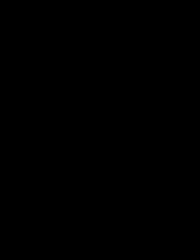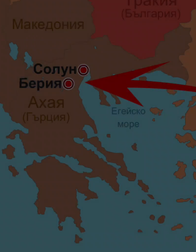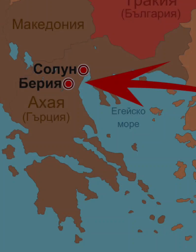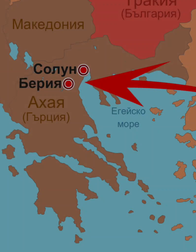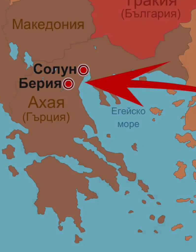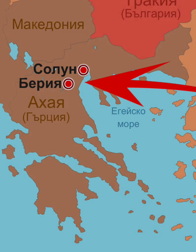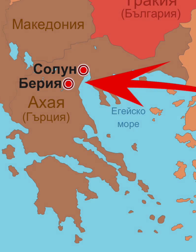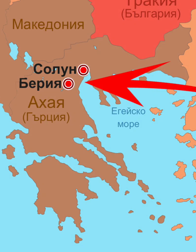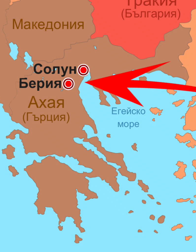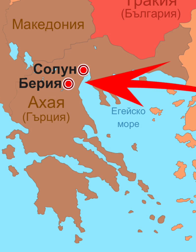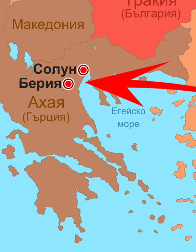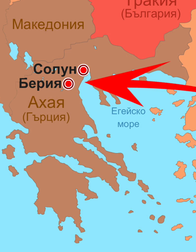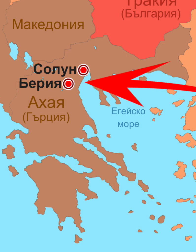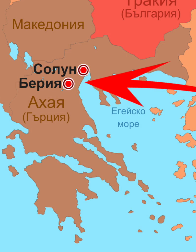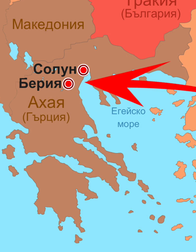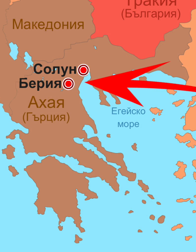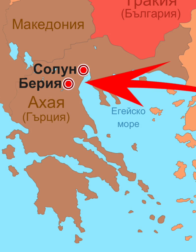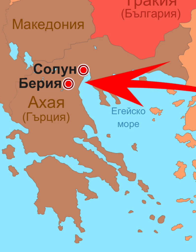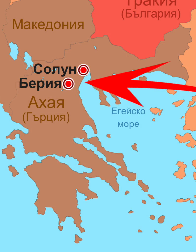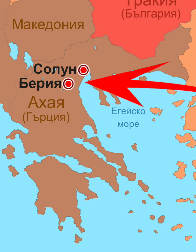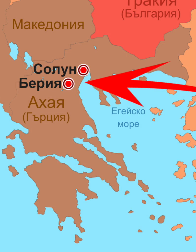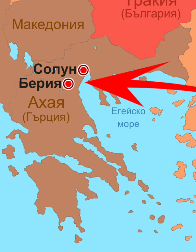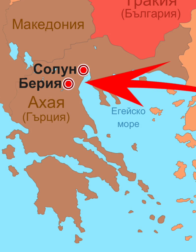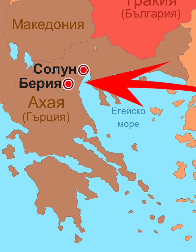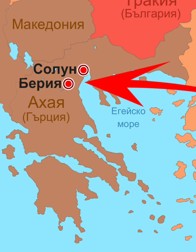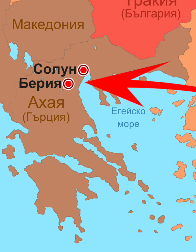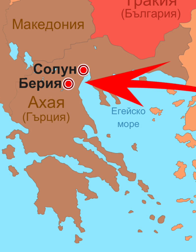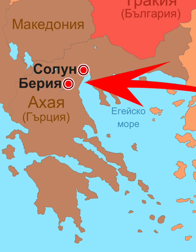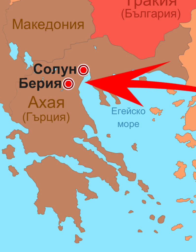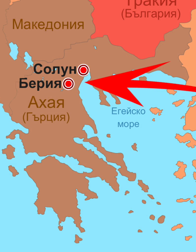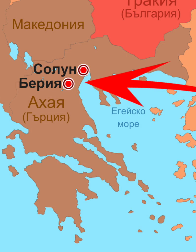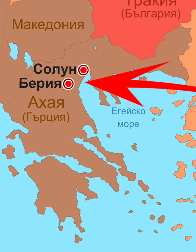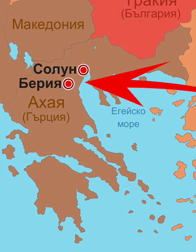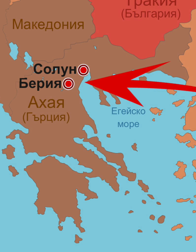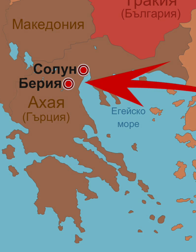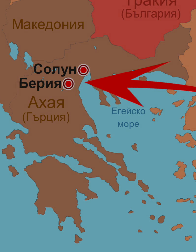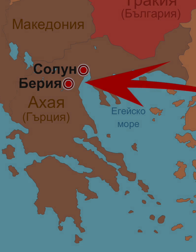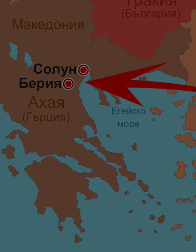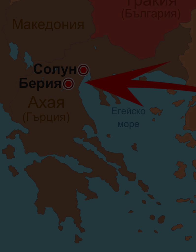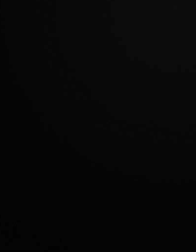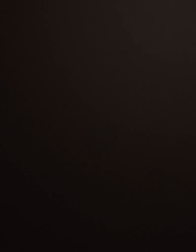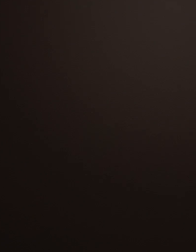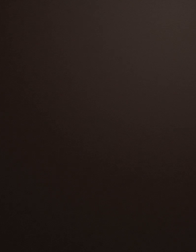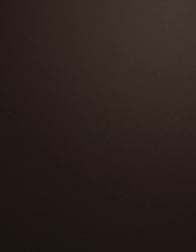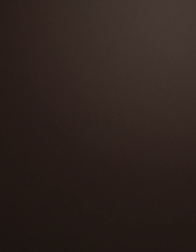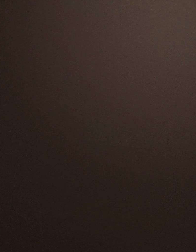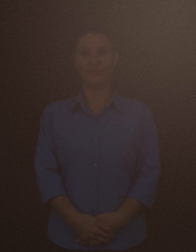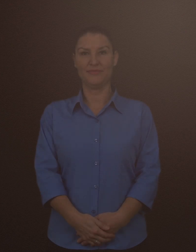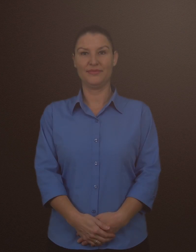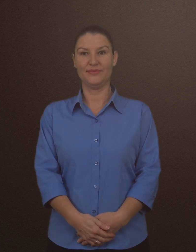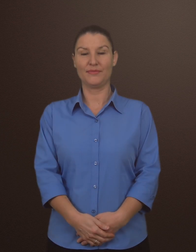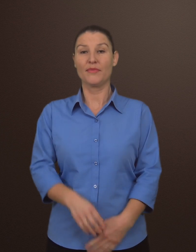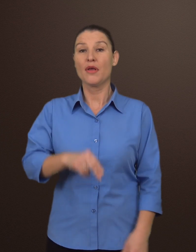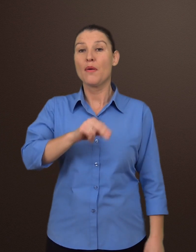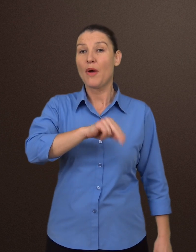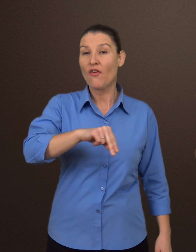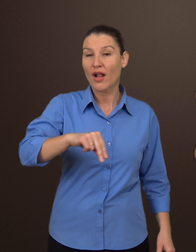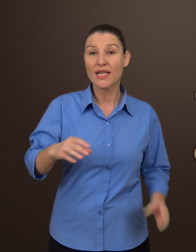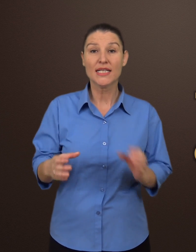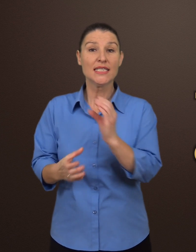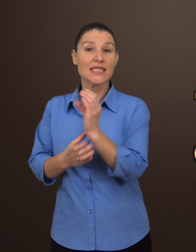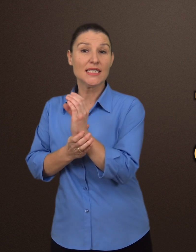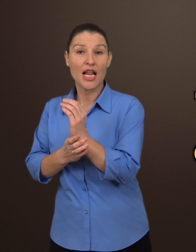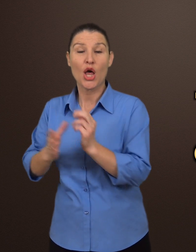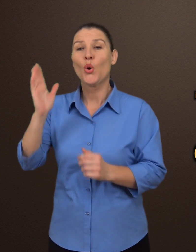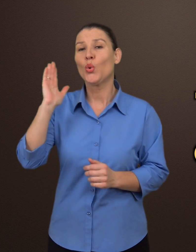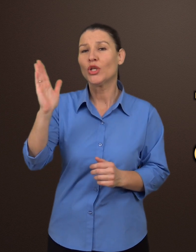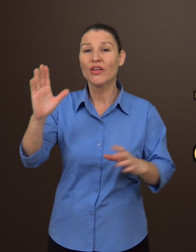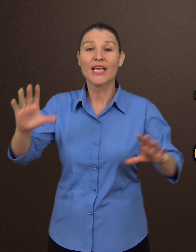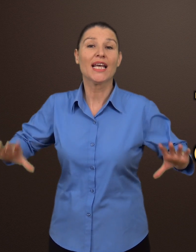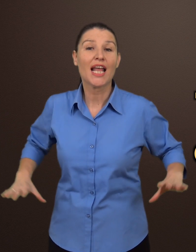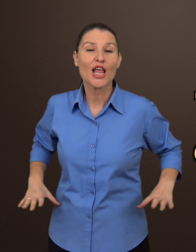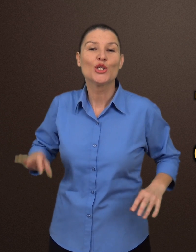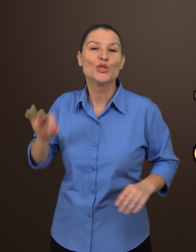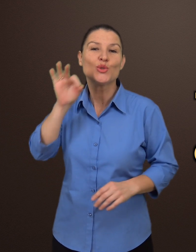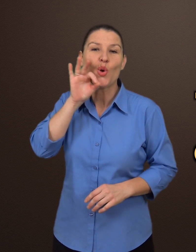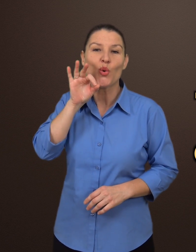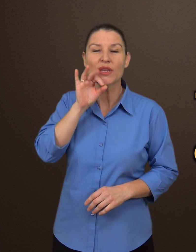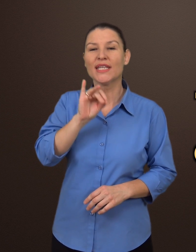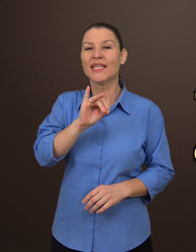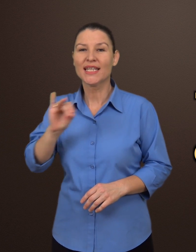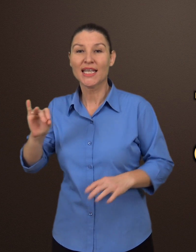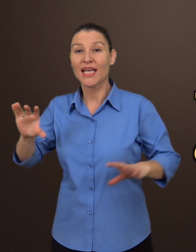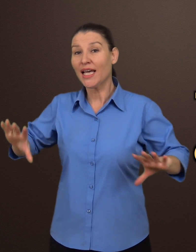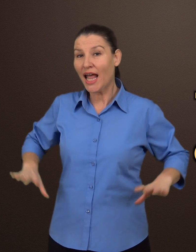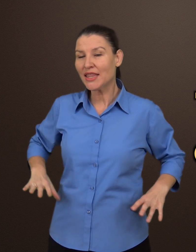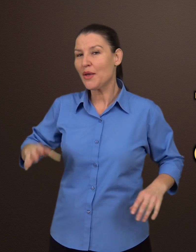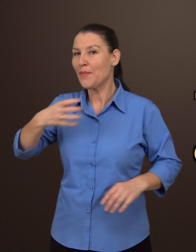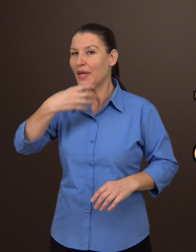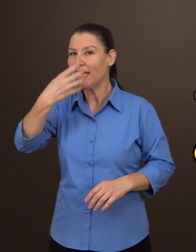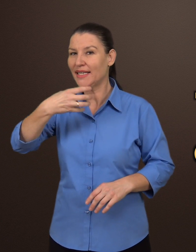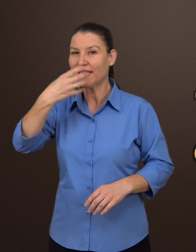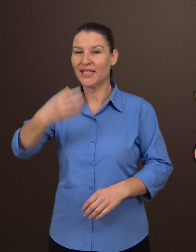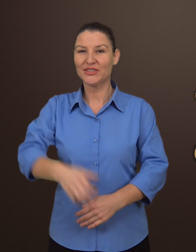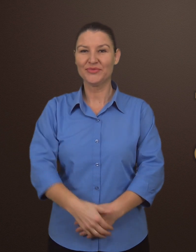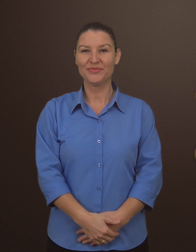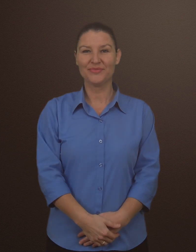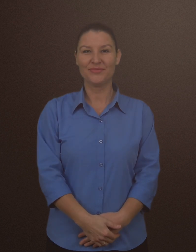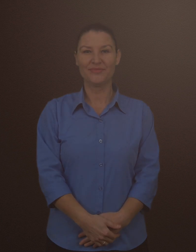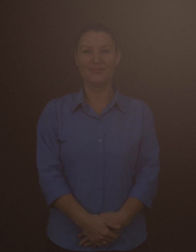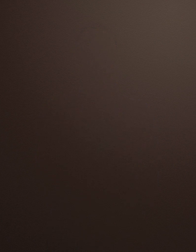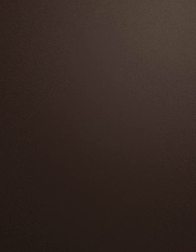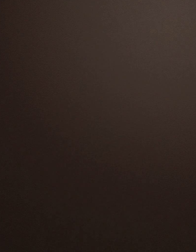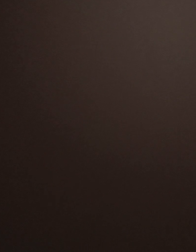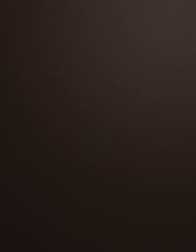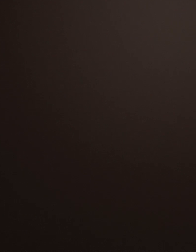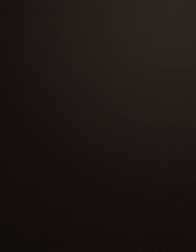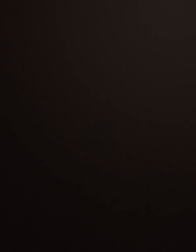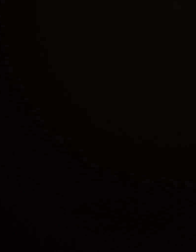Paul and Silas go to Thessalonica and Berea